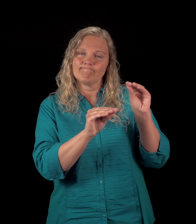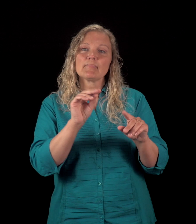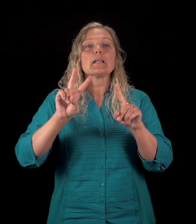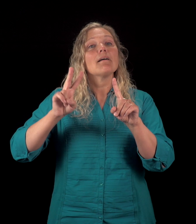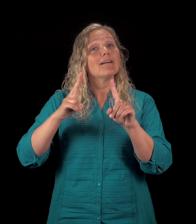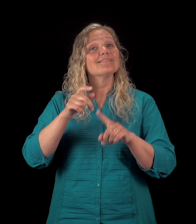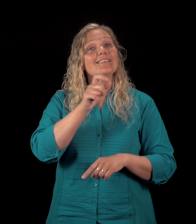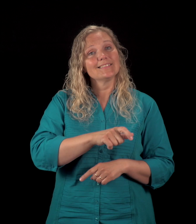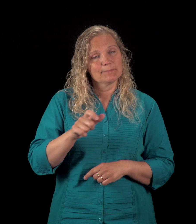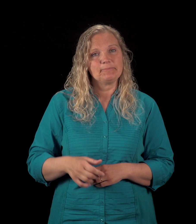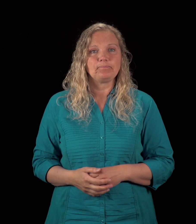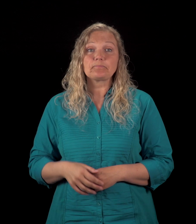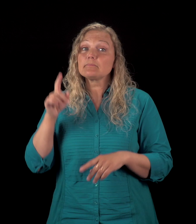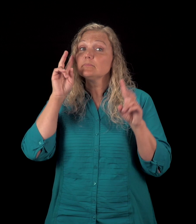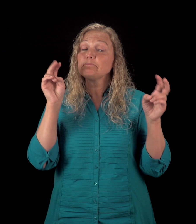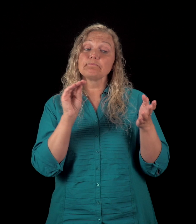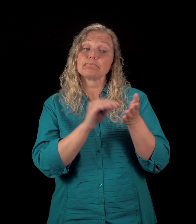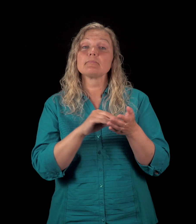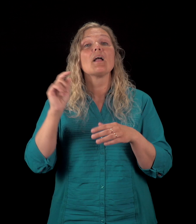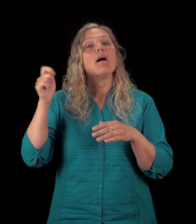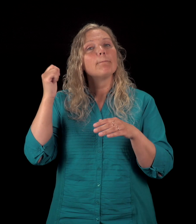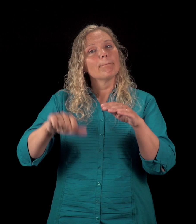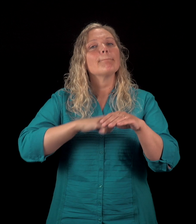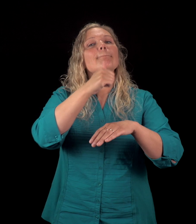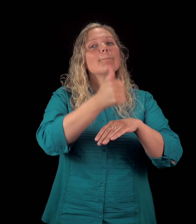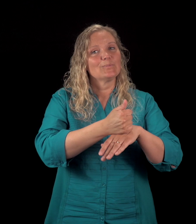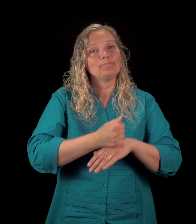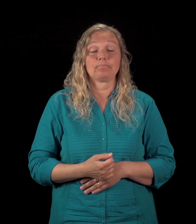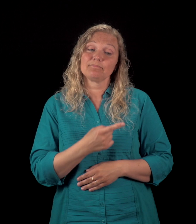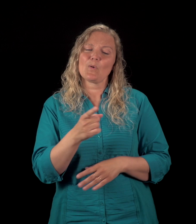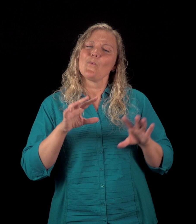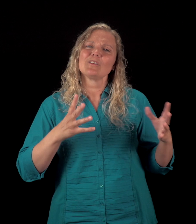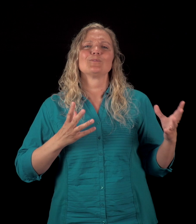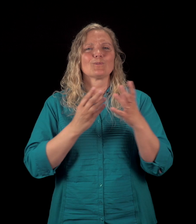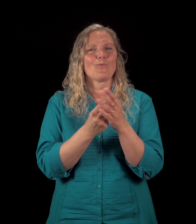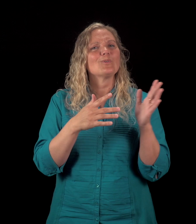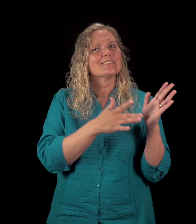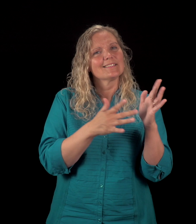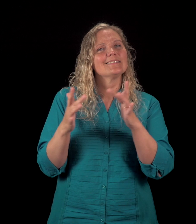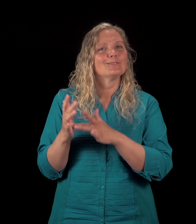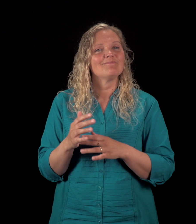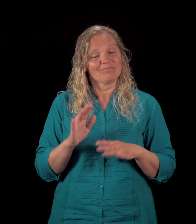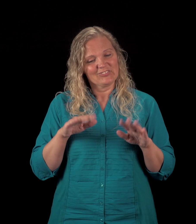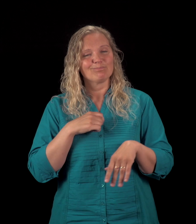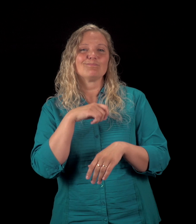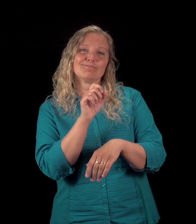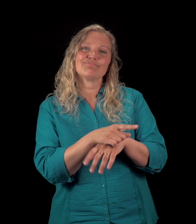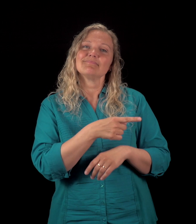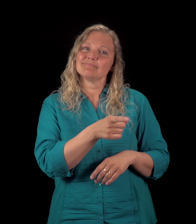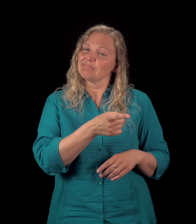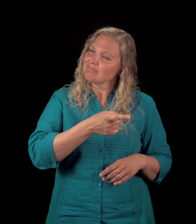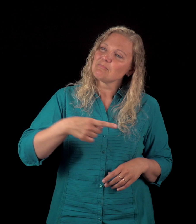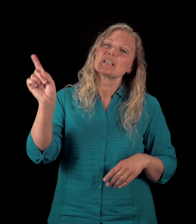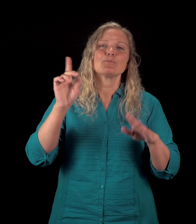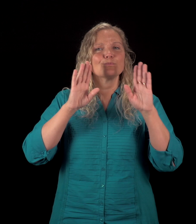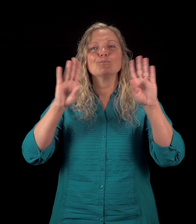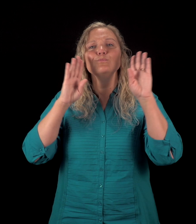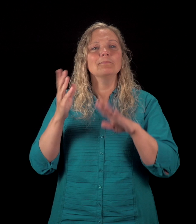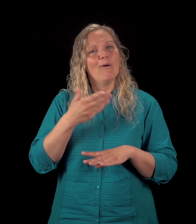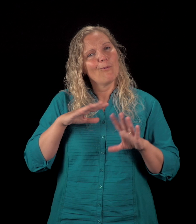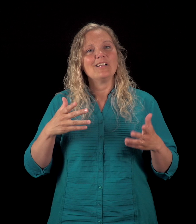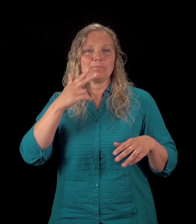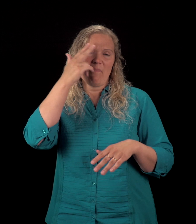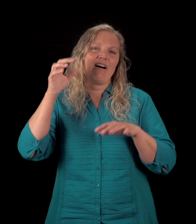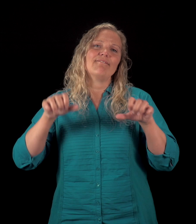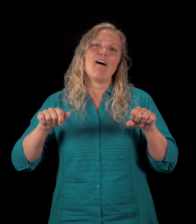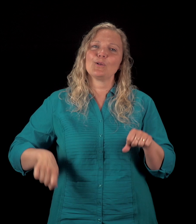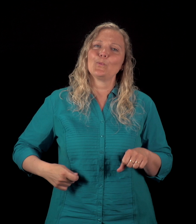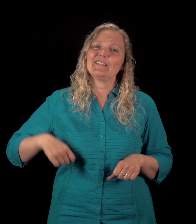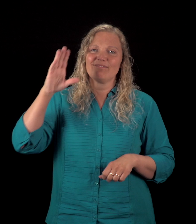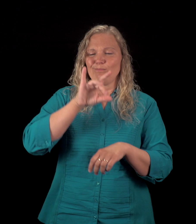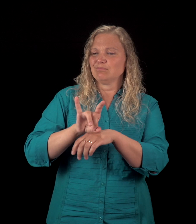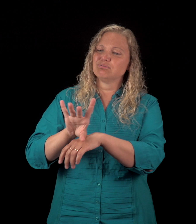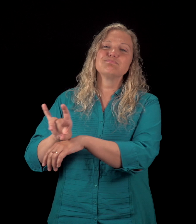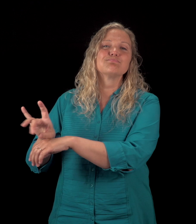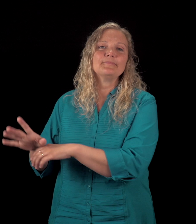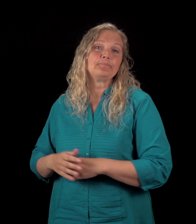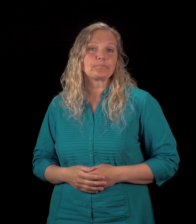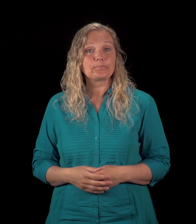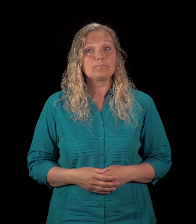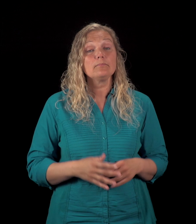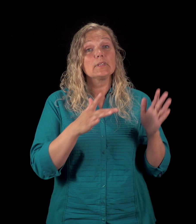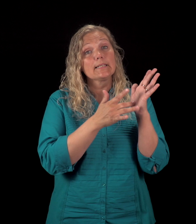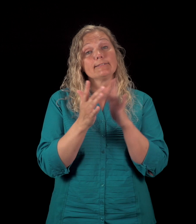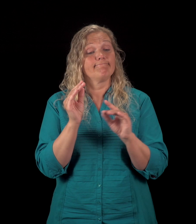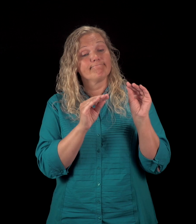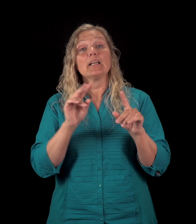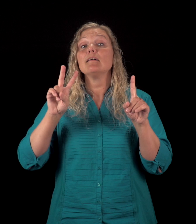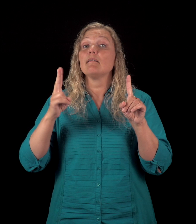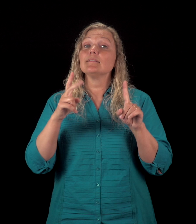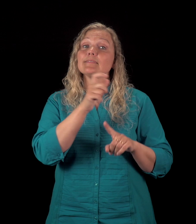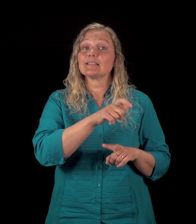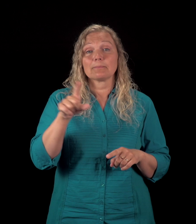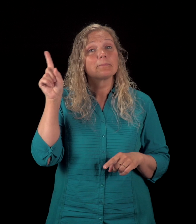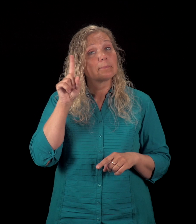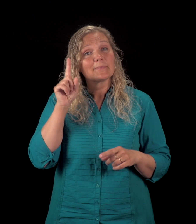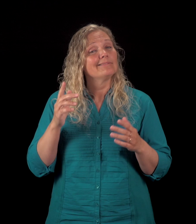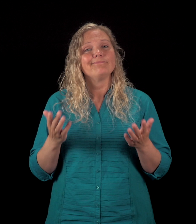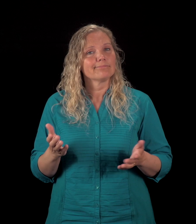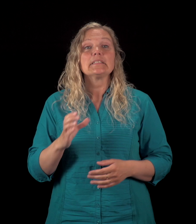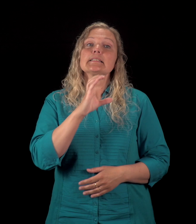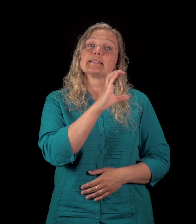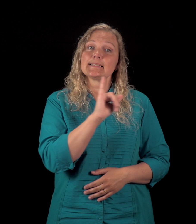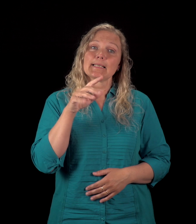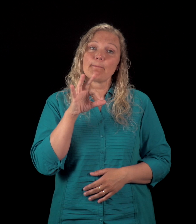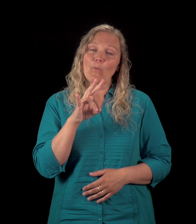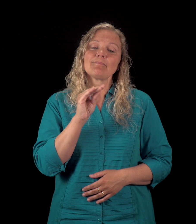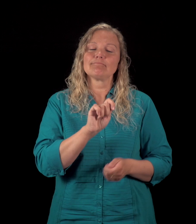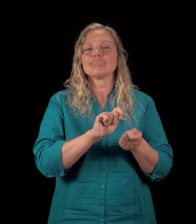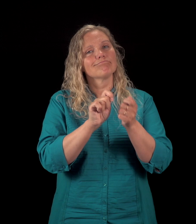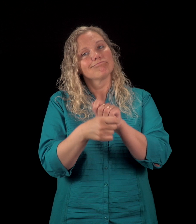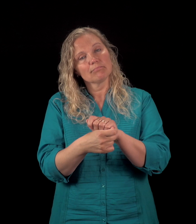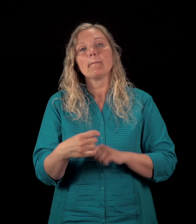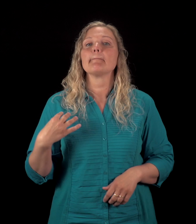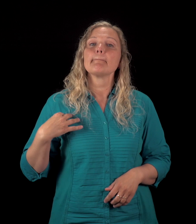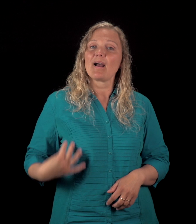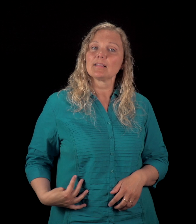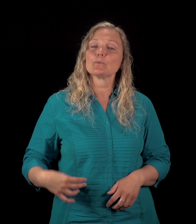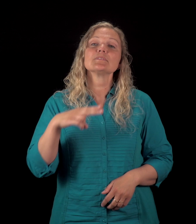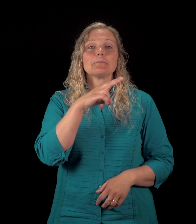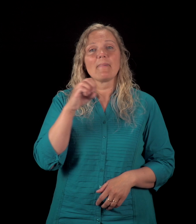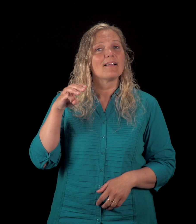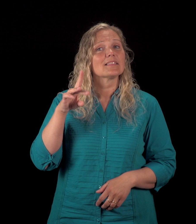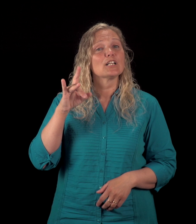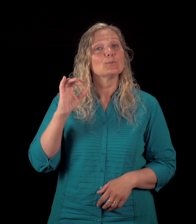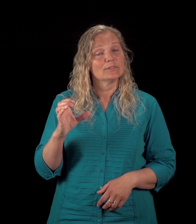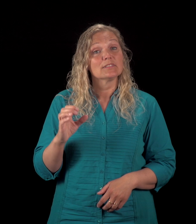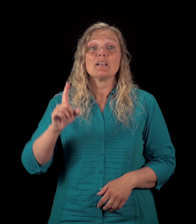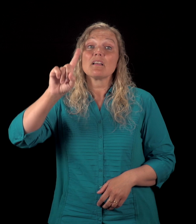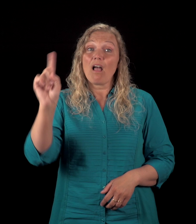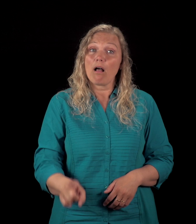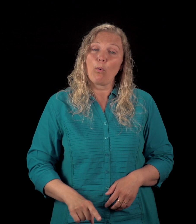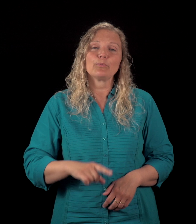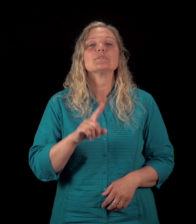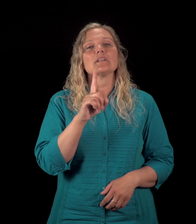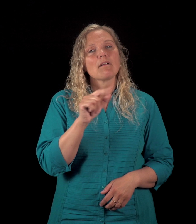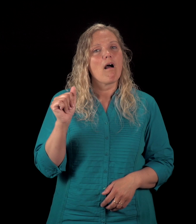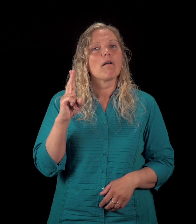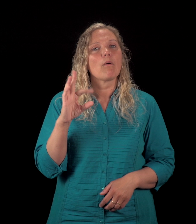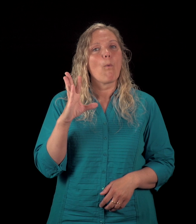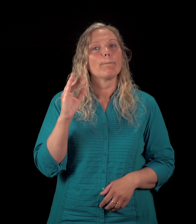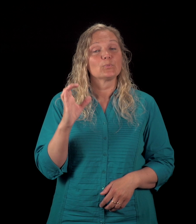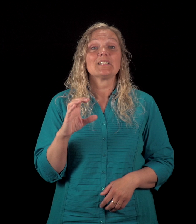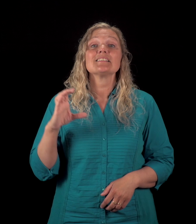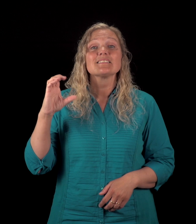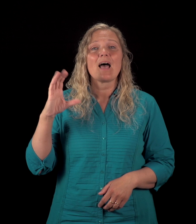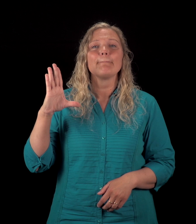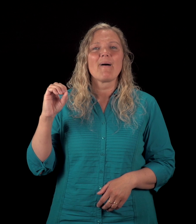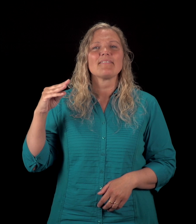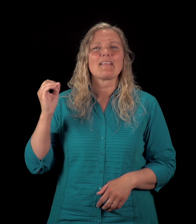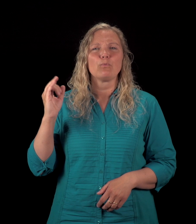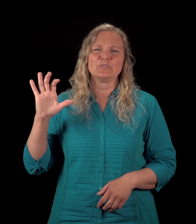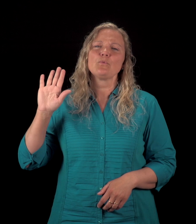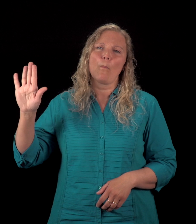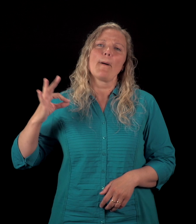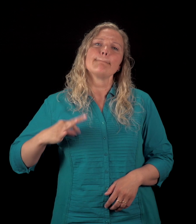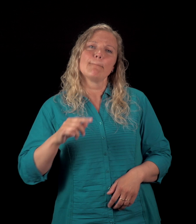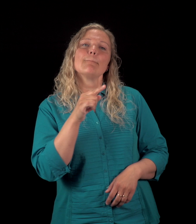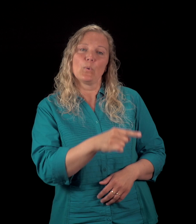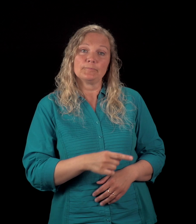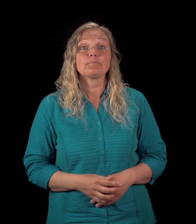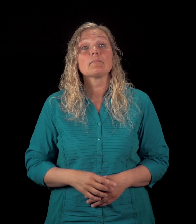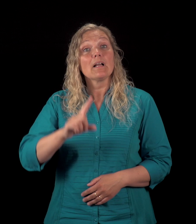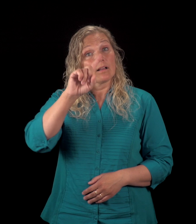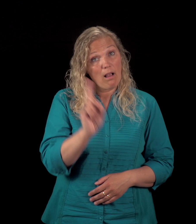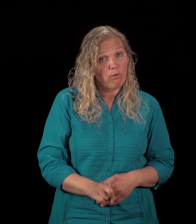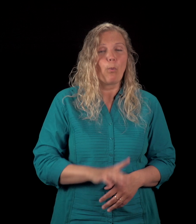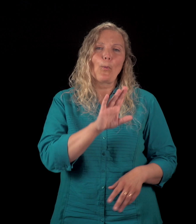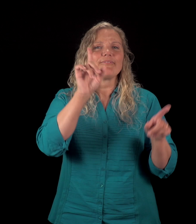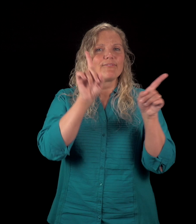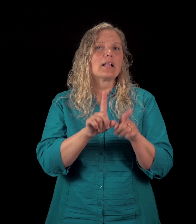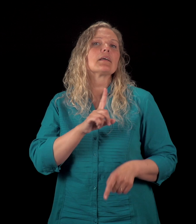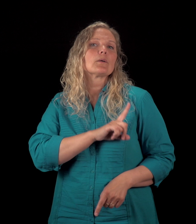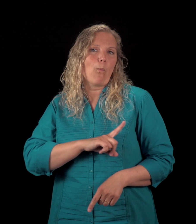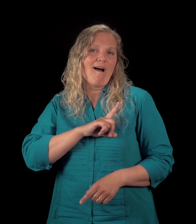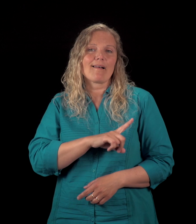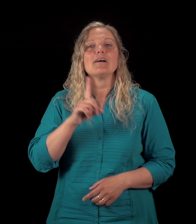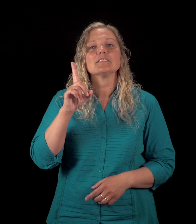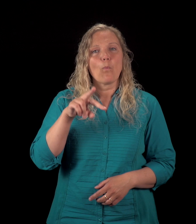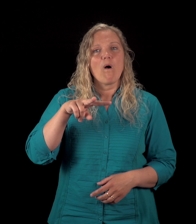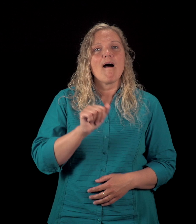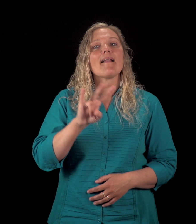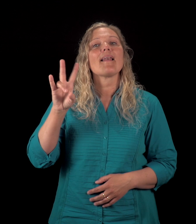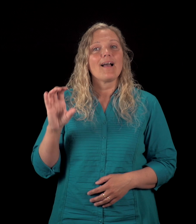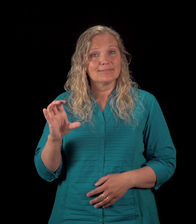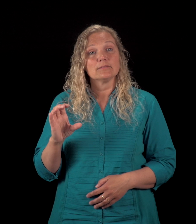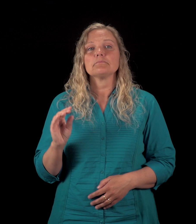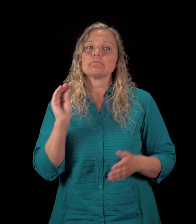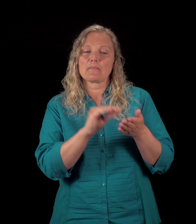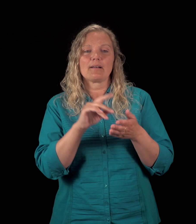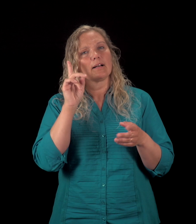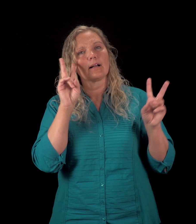He appointed twelve of them, whom He designated as apostles, to accompany Him, to be sent out to preach, and to have authority to drive out demons.